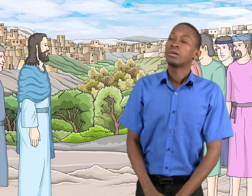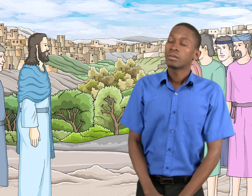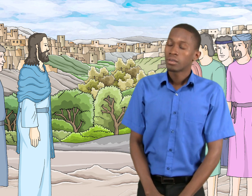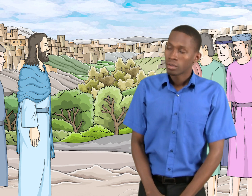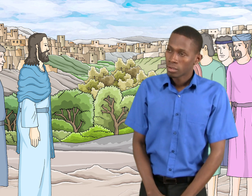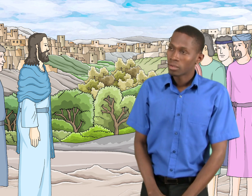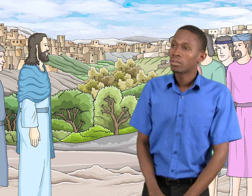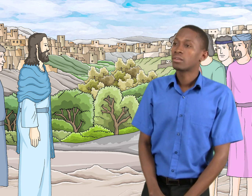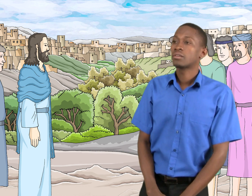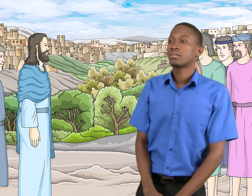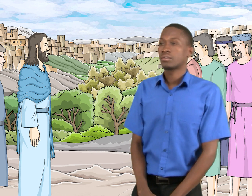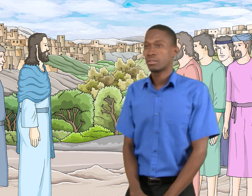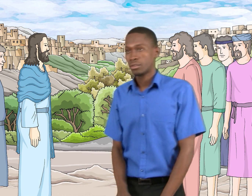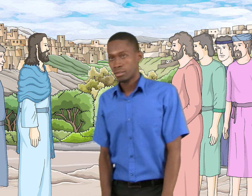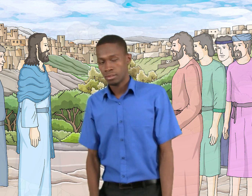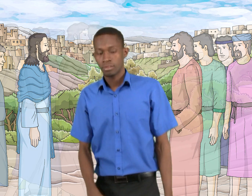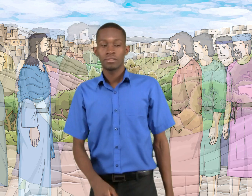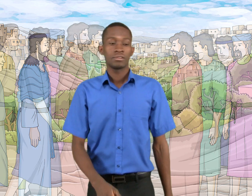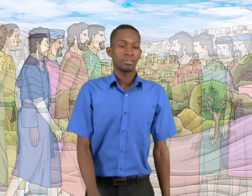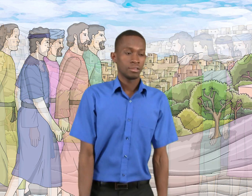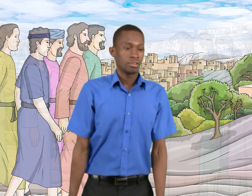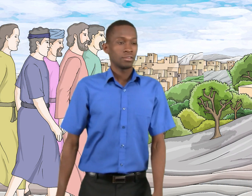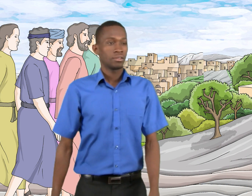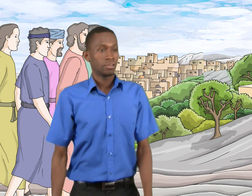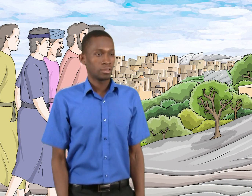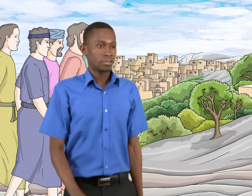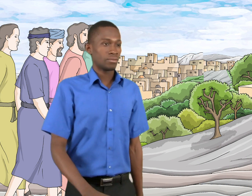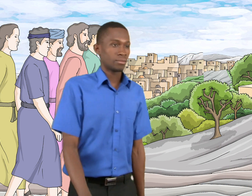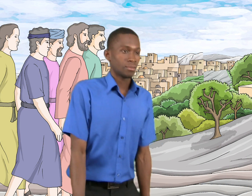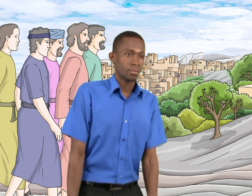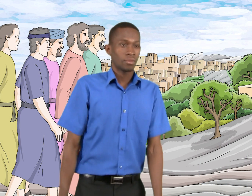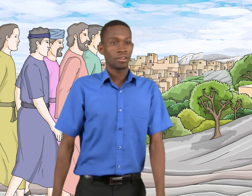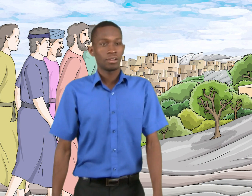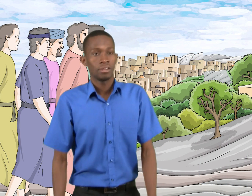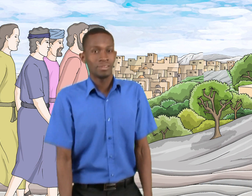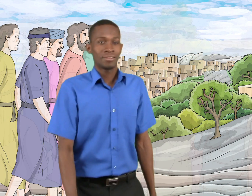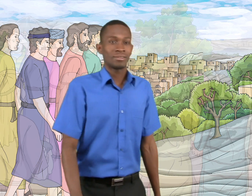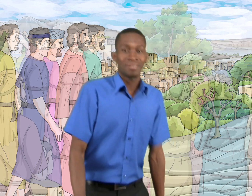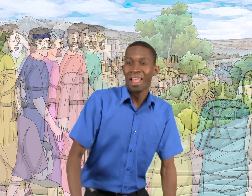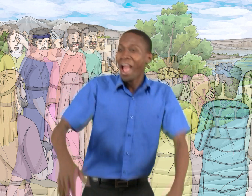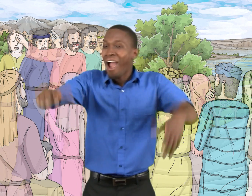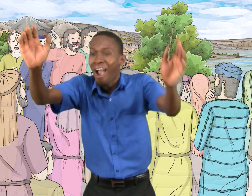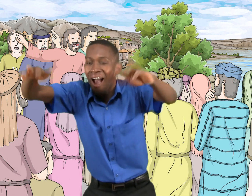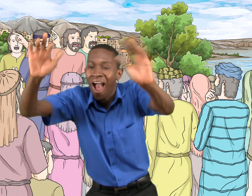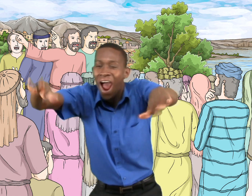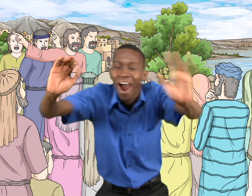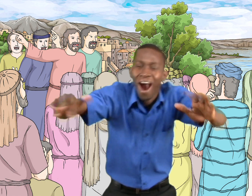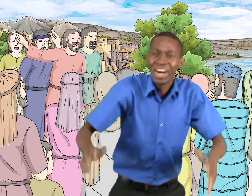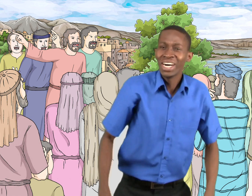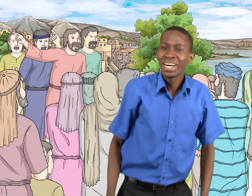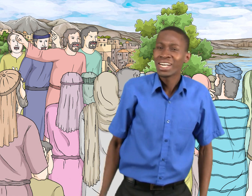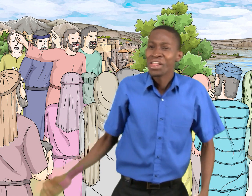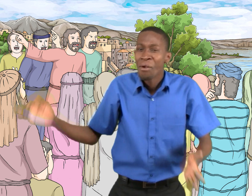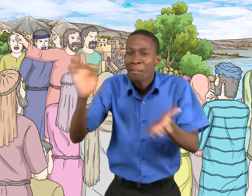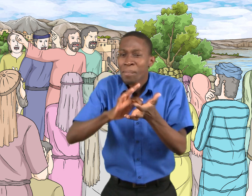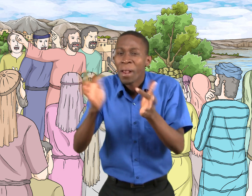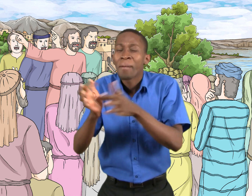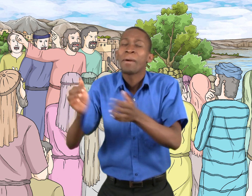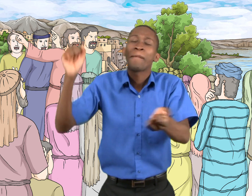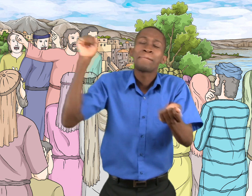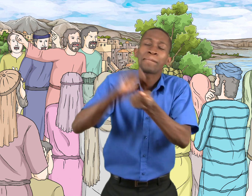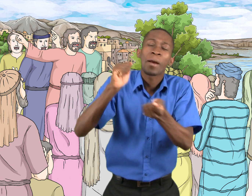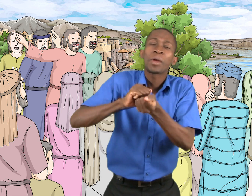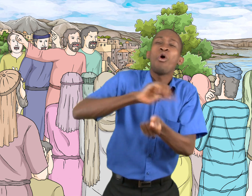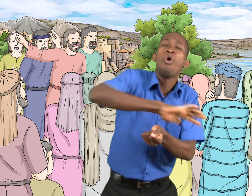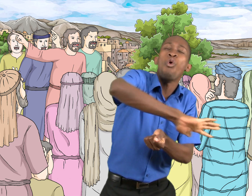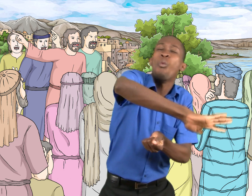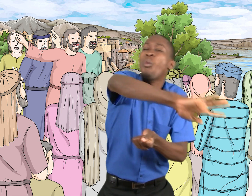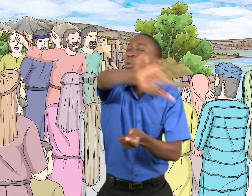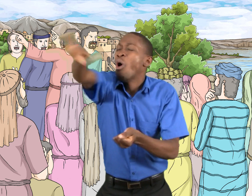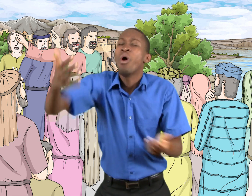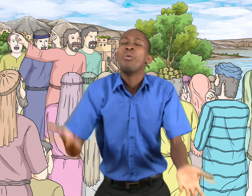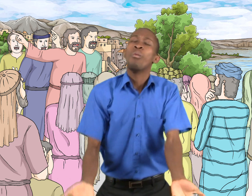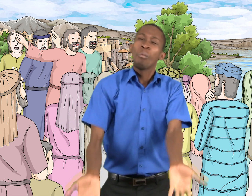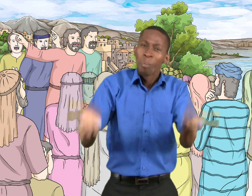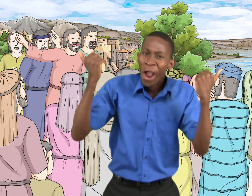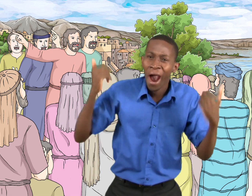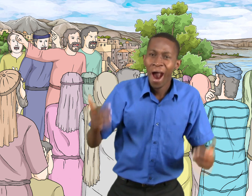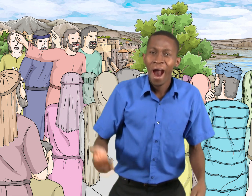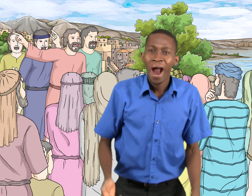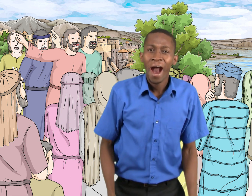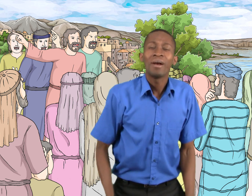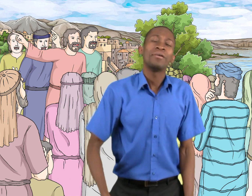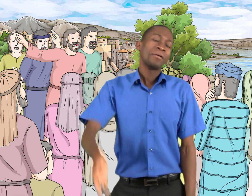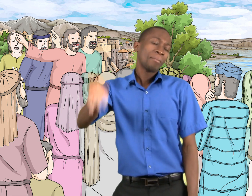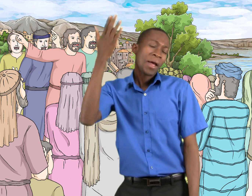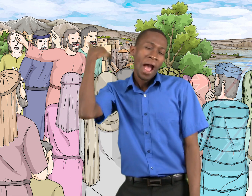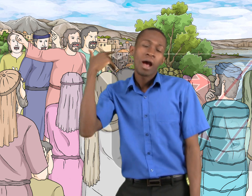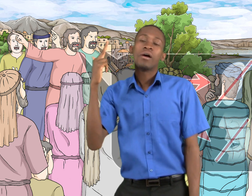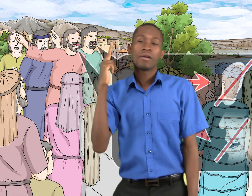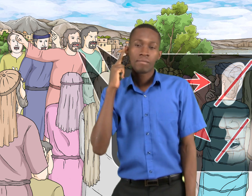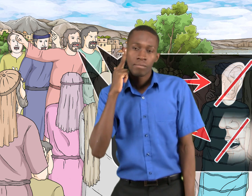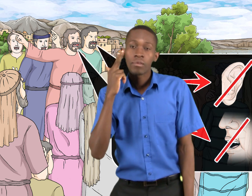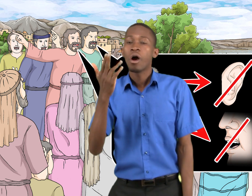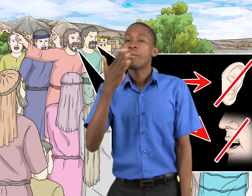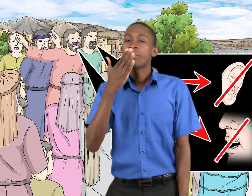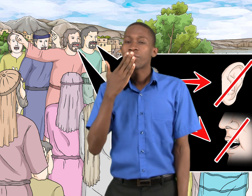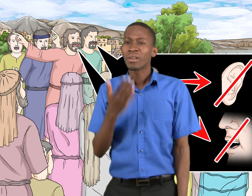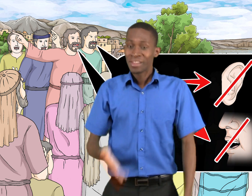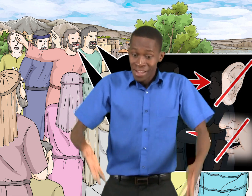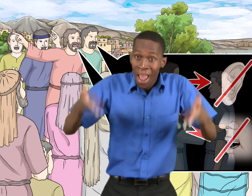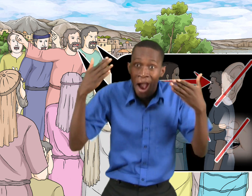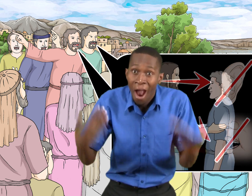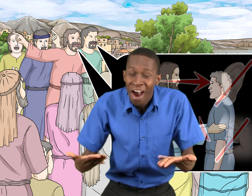But the more He ordered them, the more widely they proclaimed it. The people were utterly astonished and said, “He has done all things well!